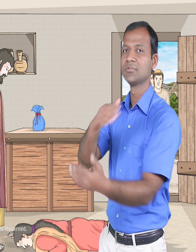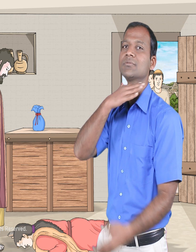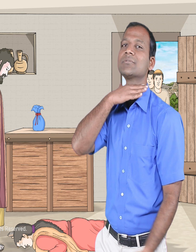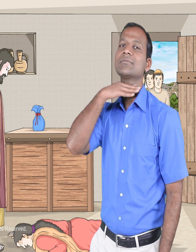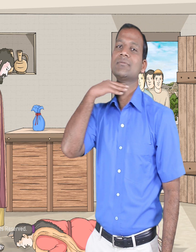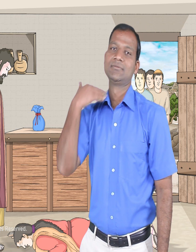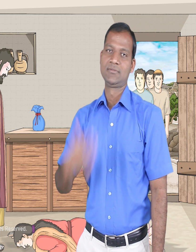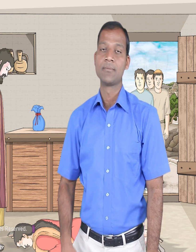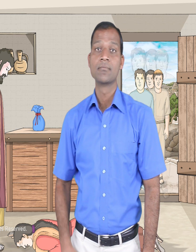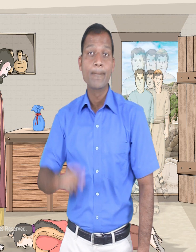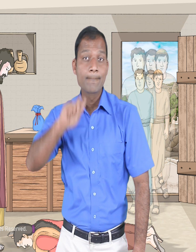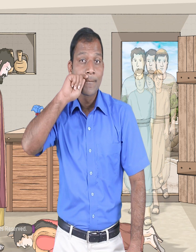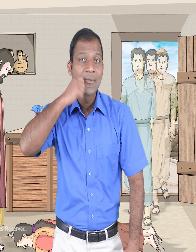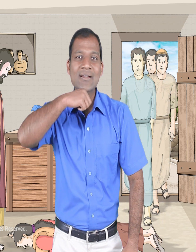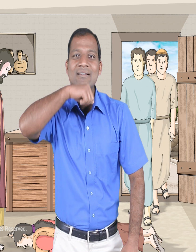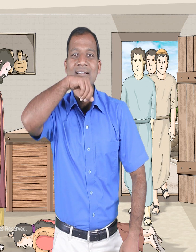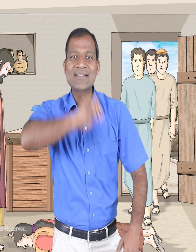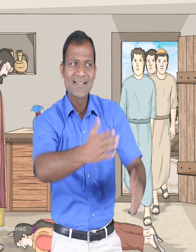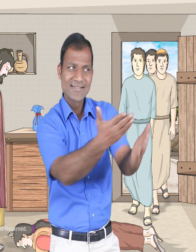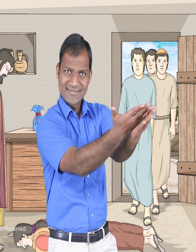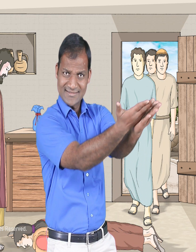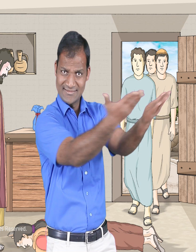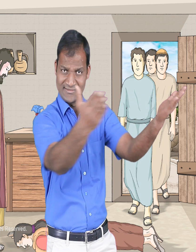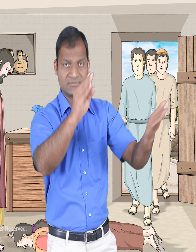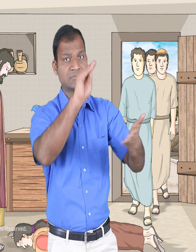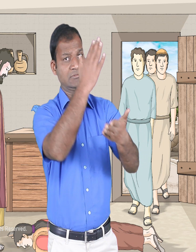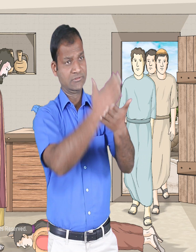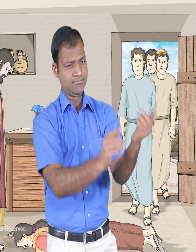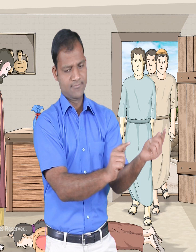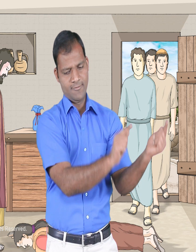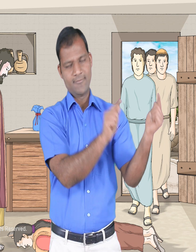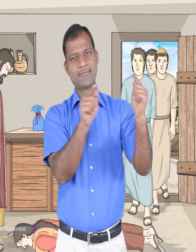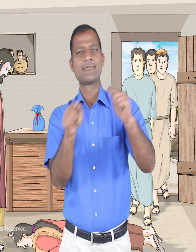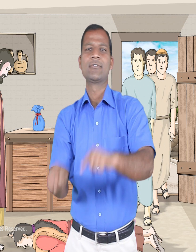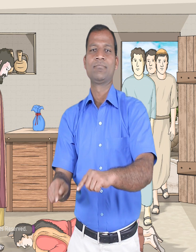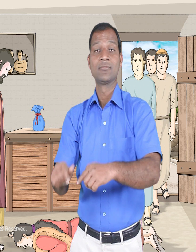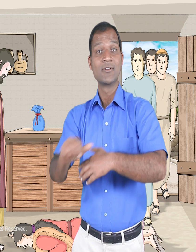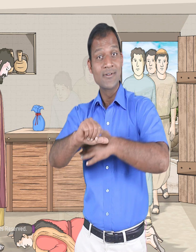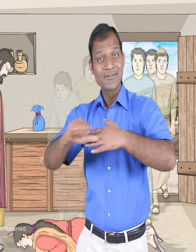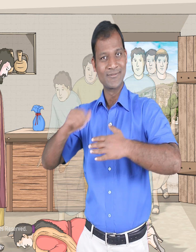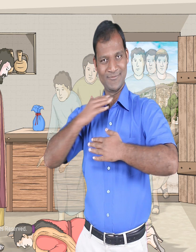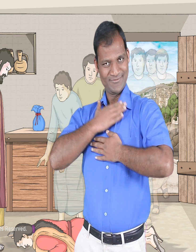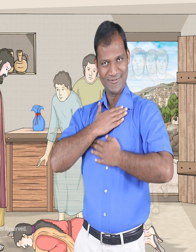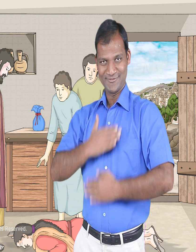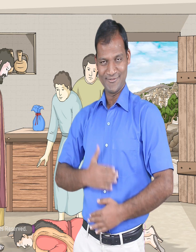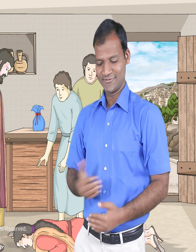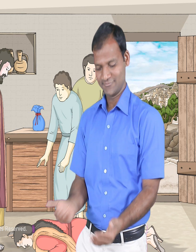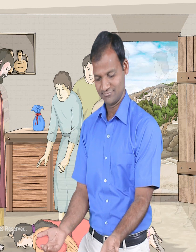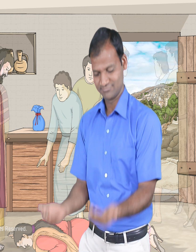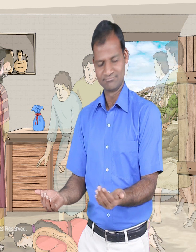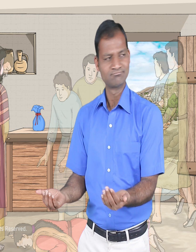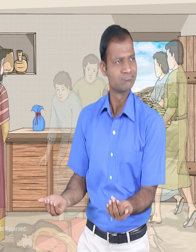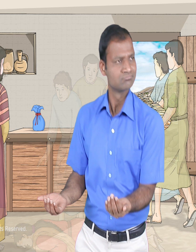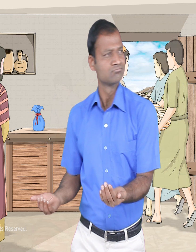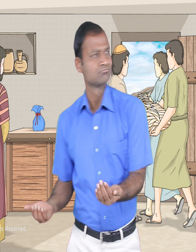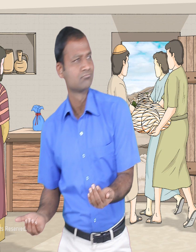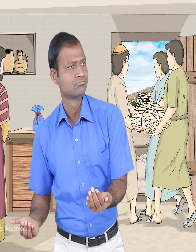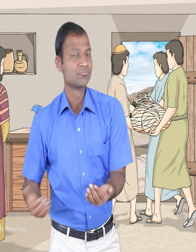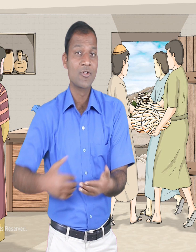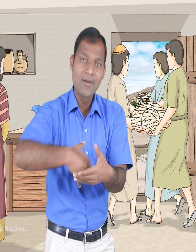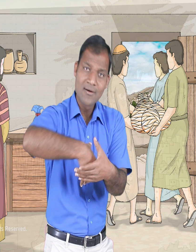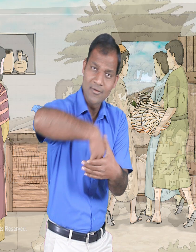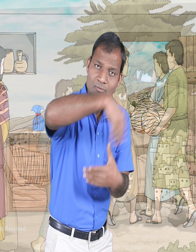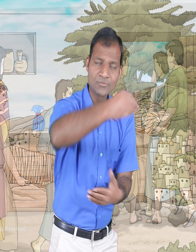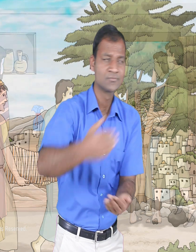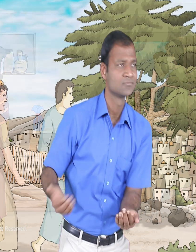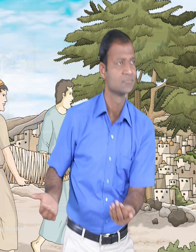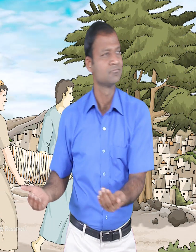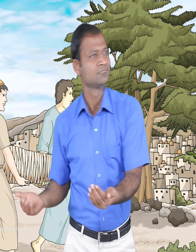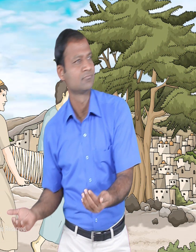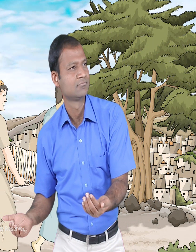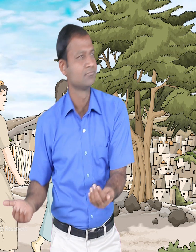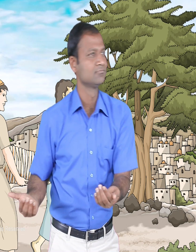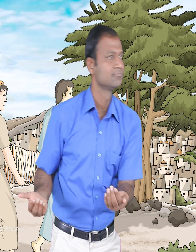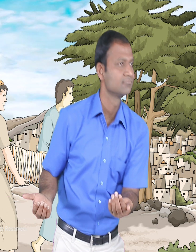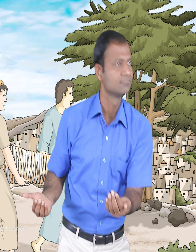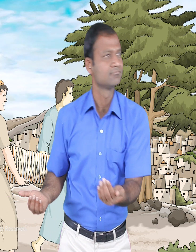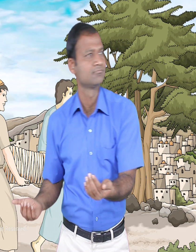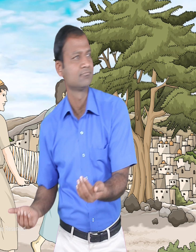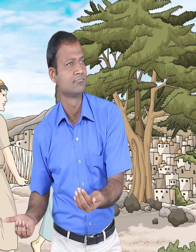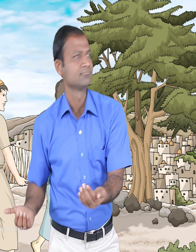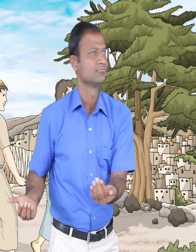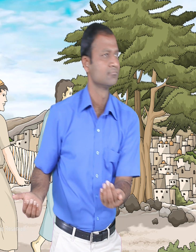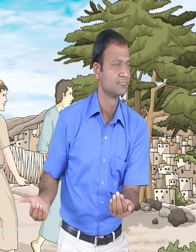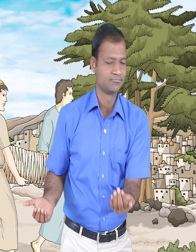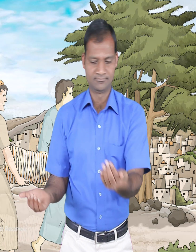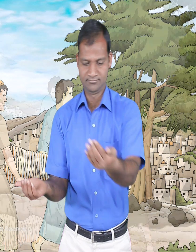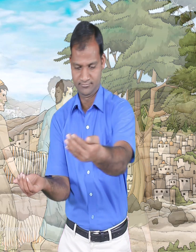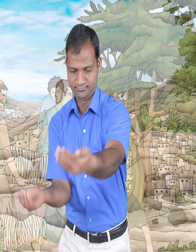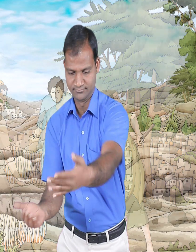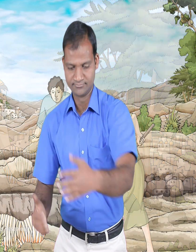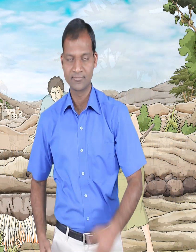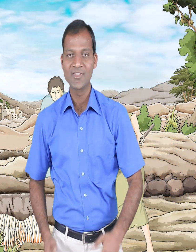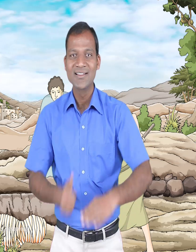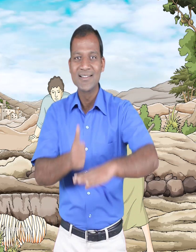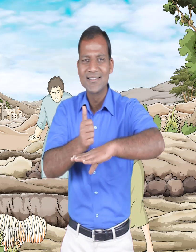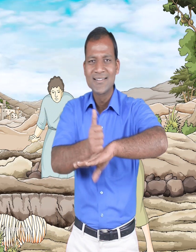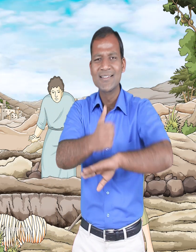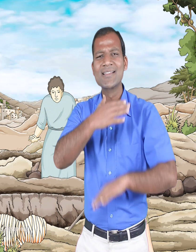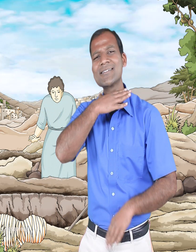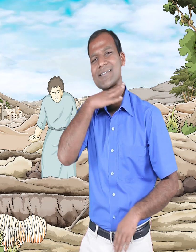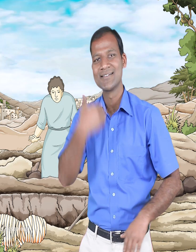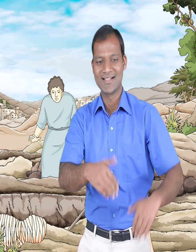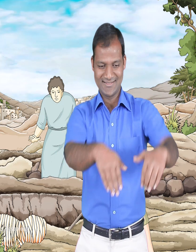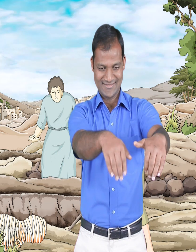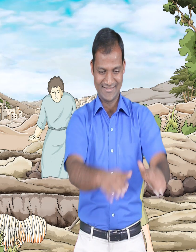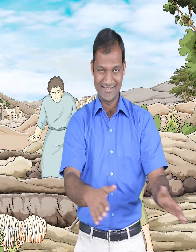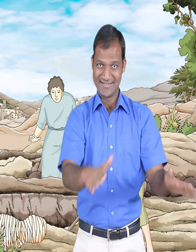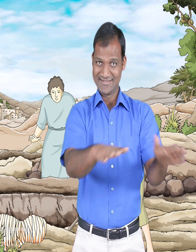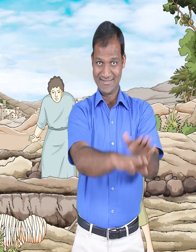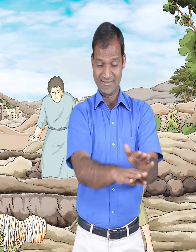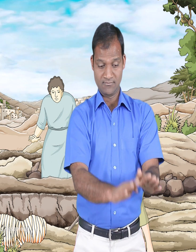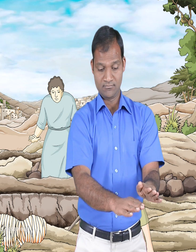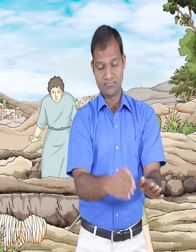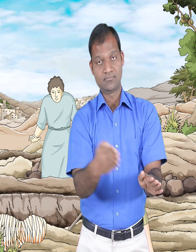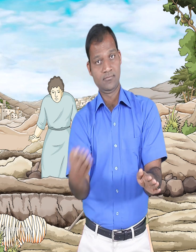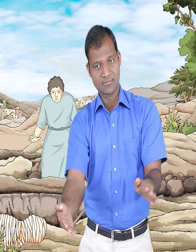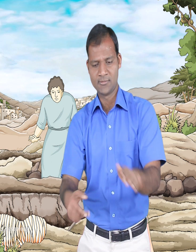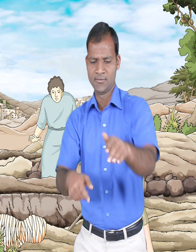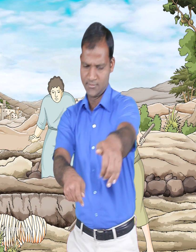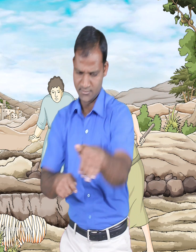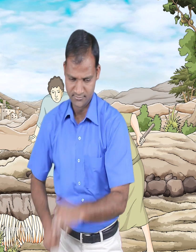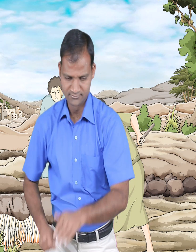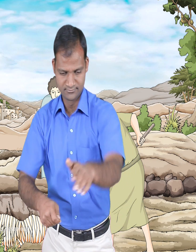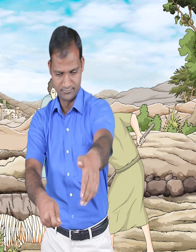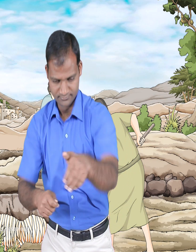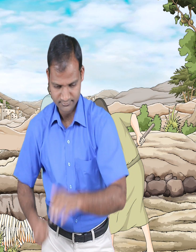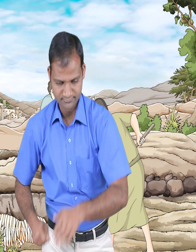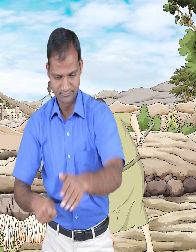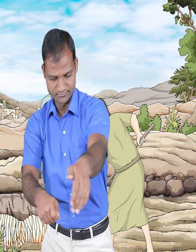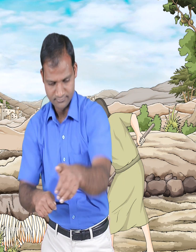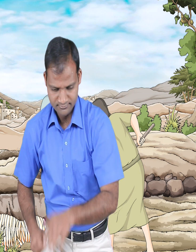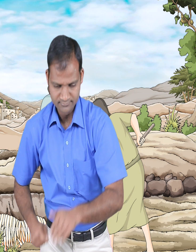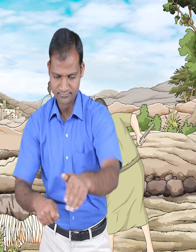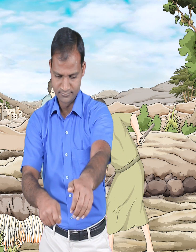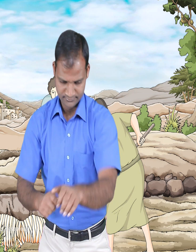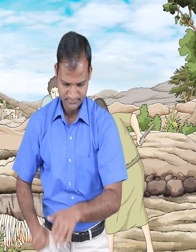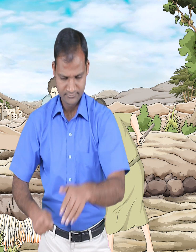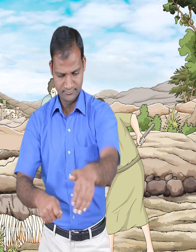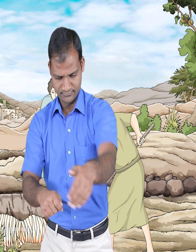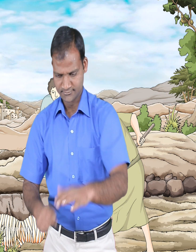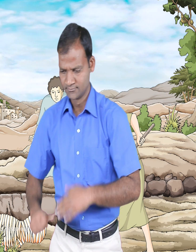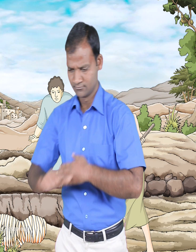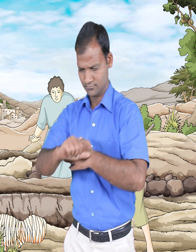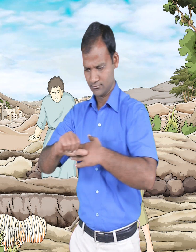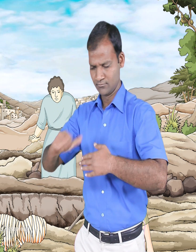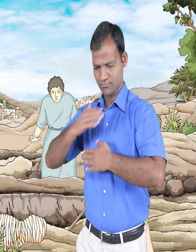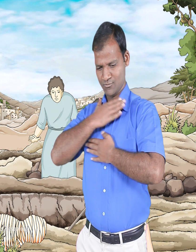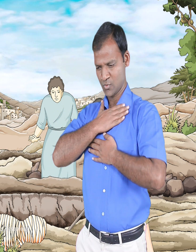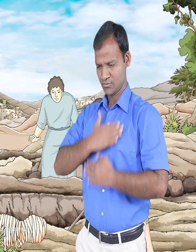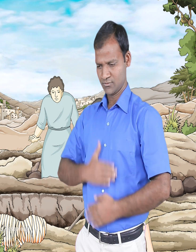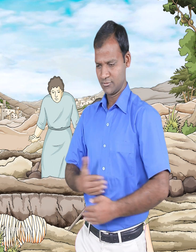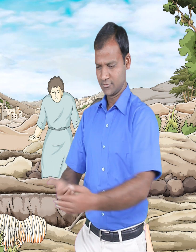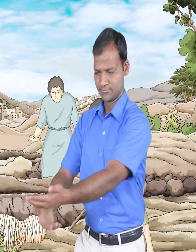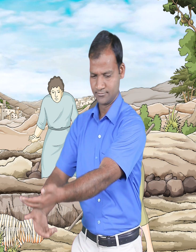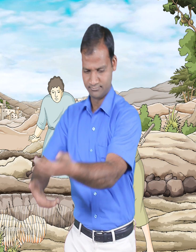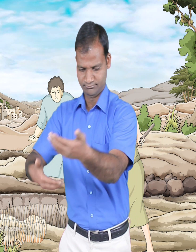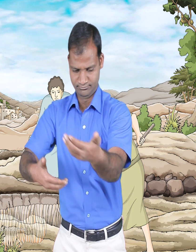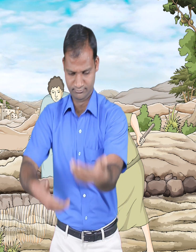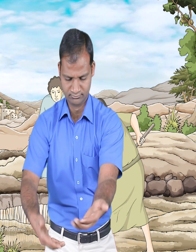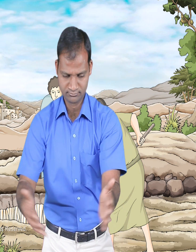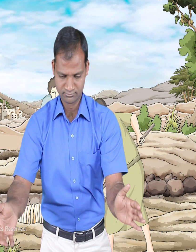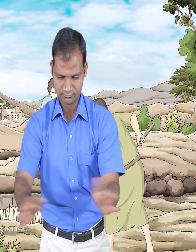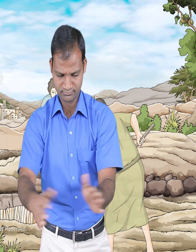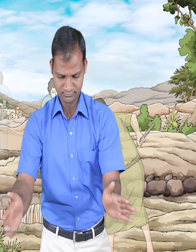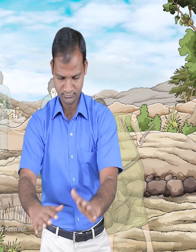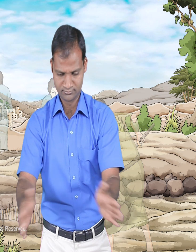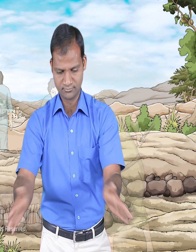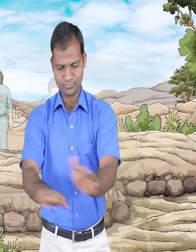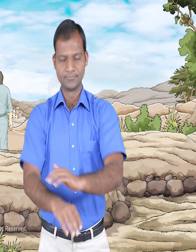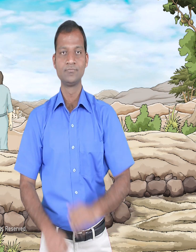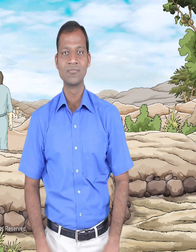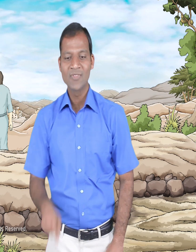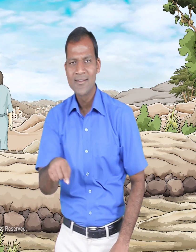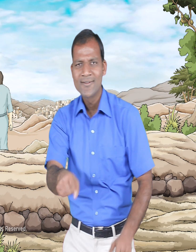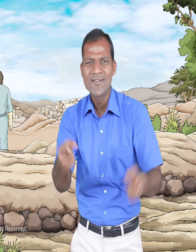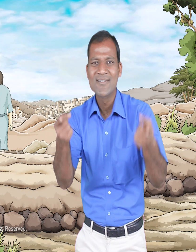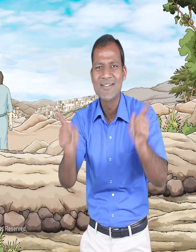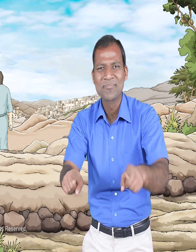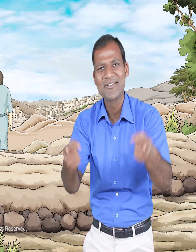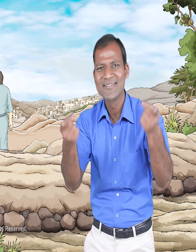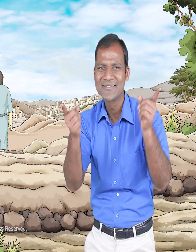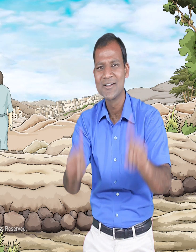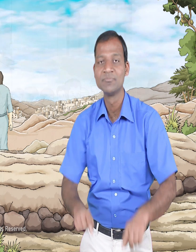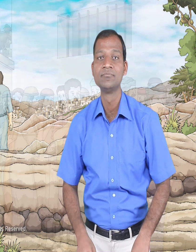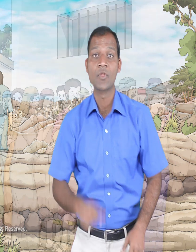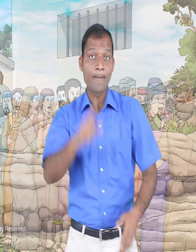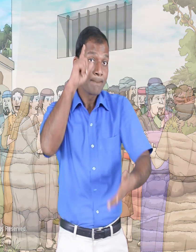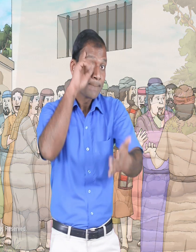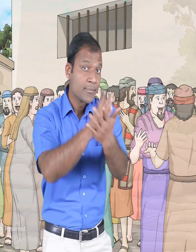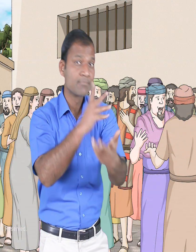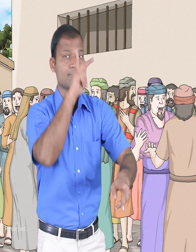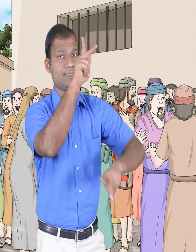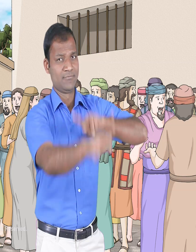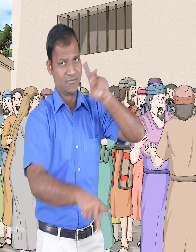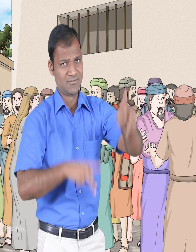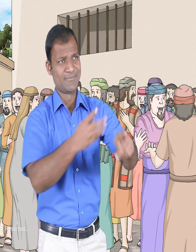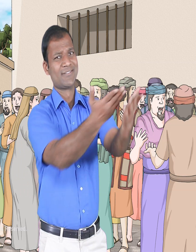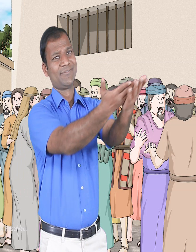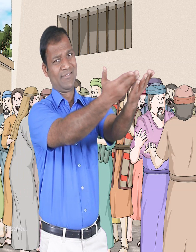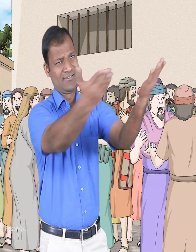Then the young men came in and, finding her dead, carried her out and buried her beside her husband.